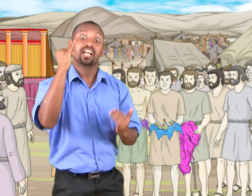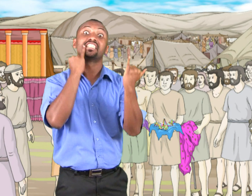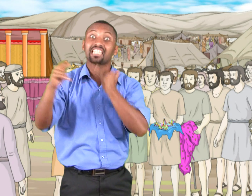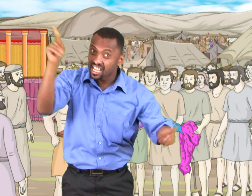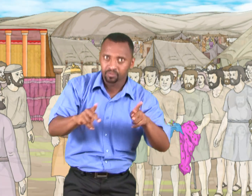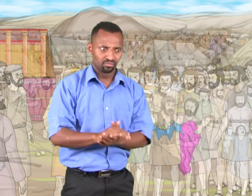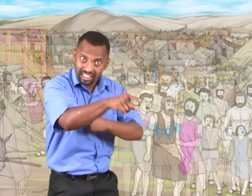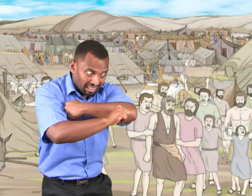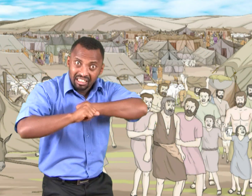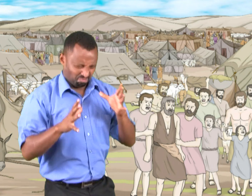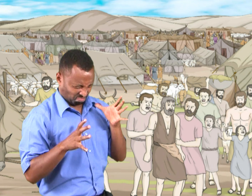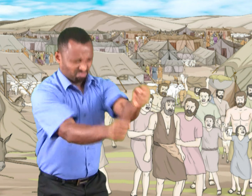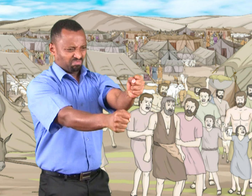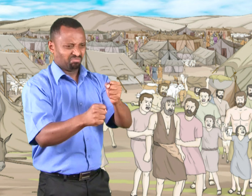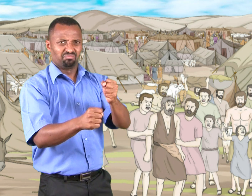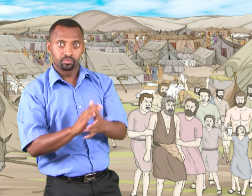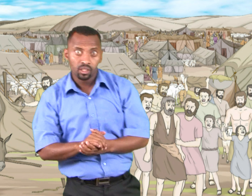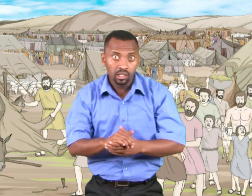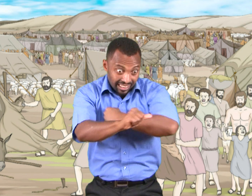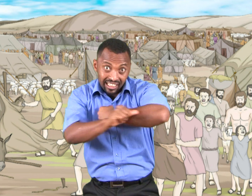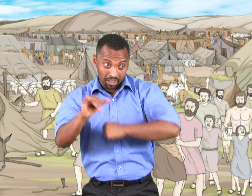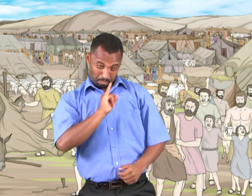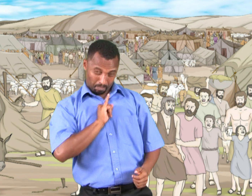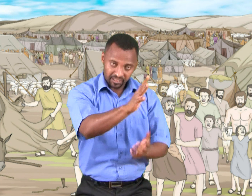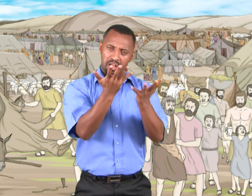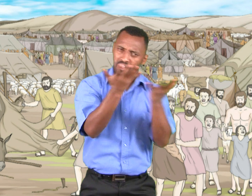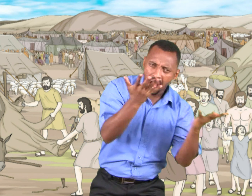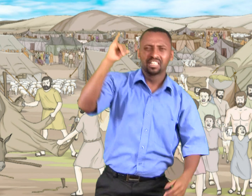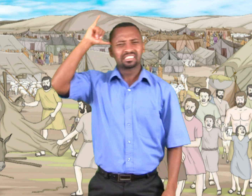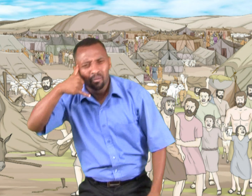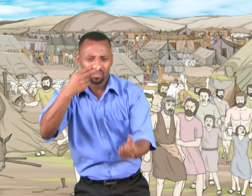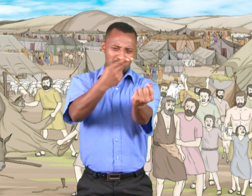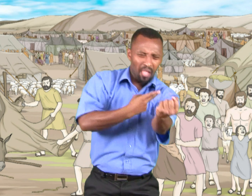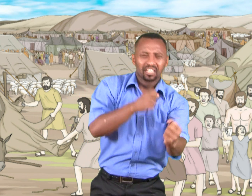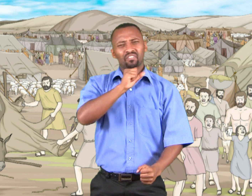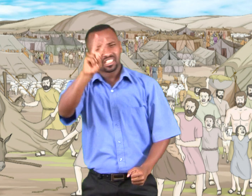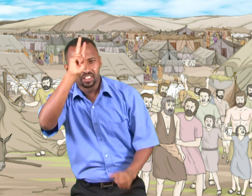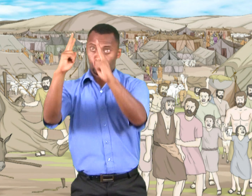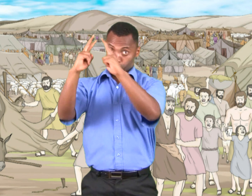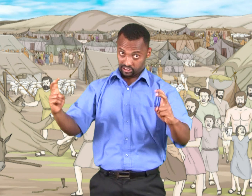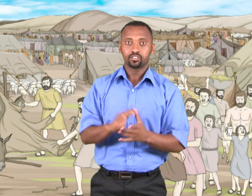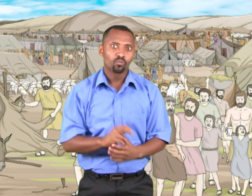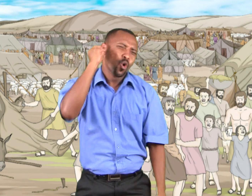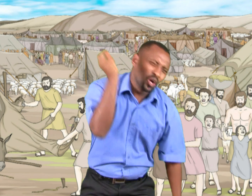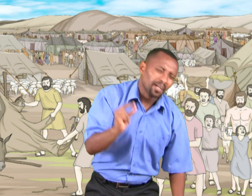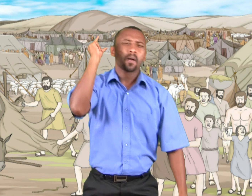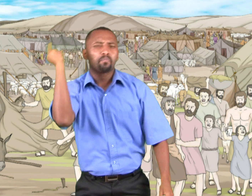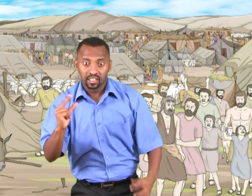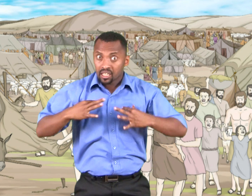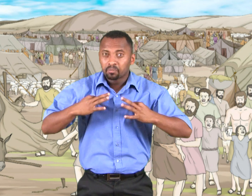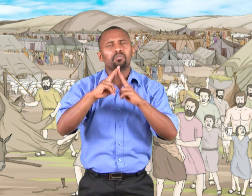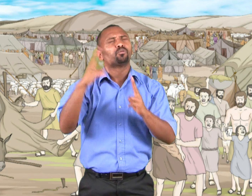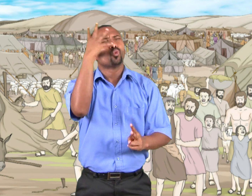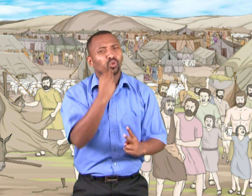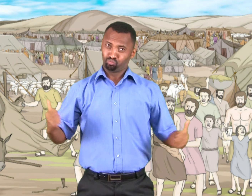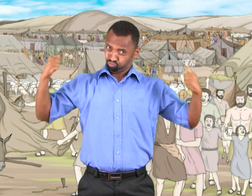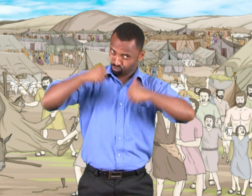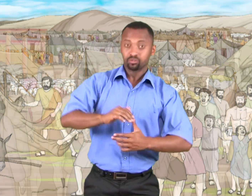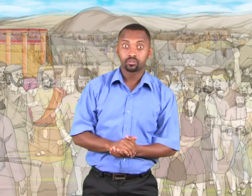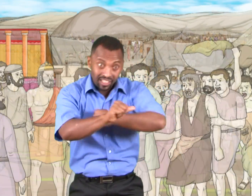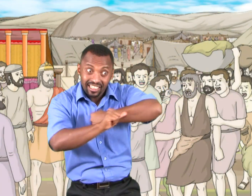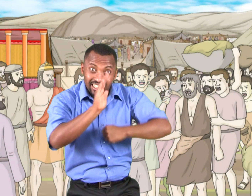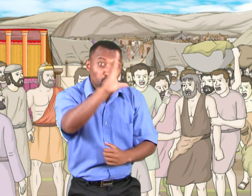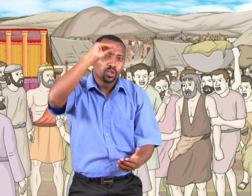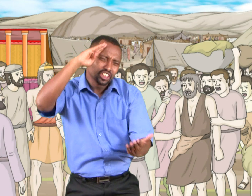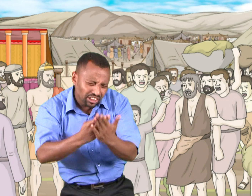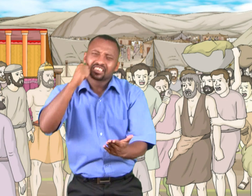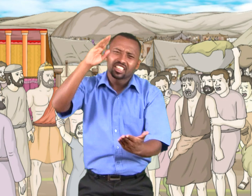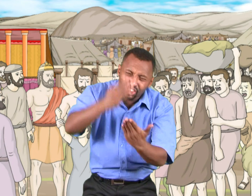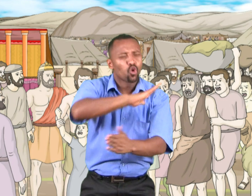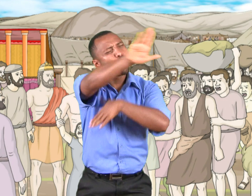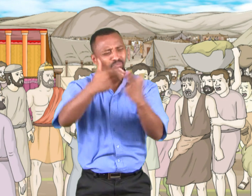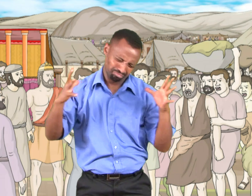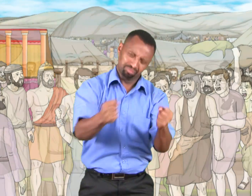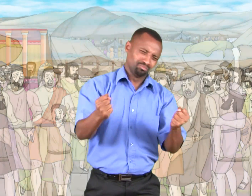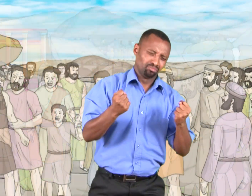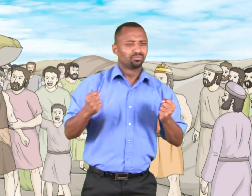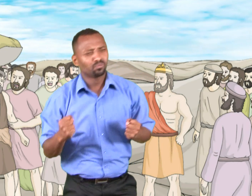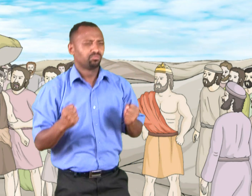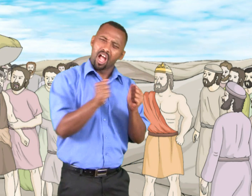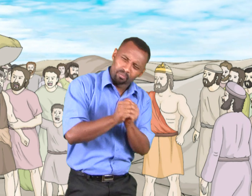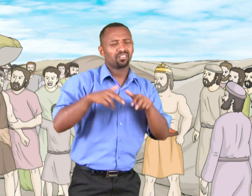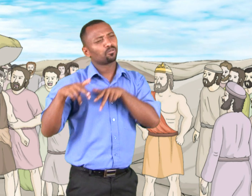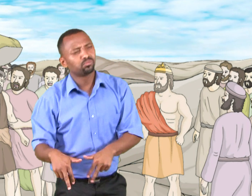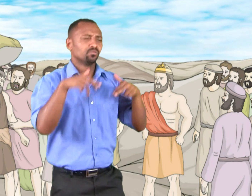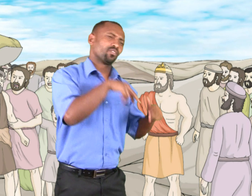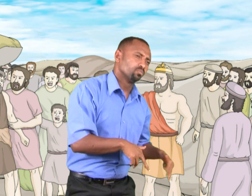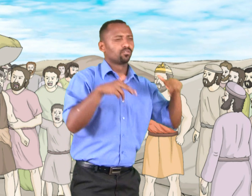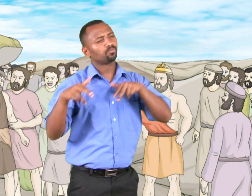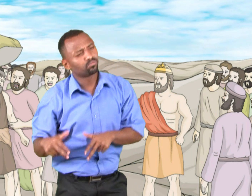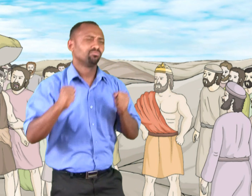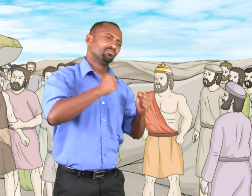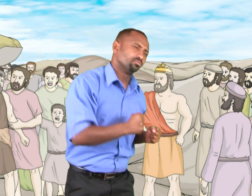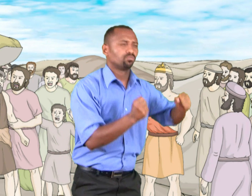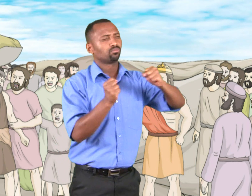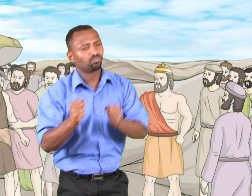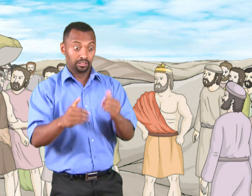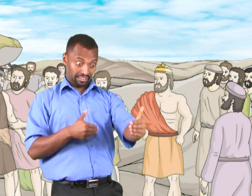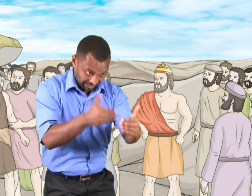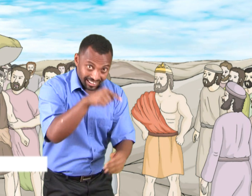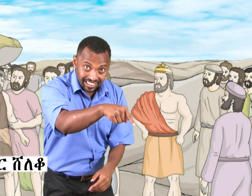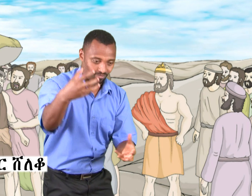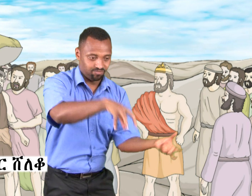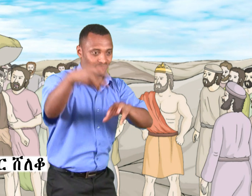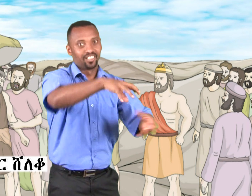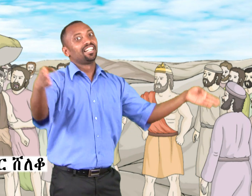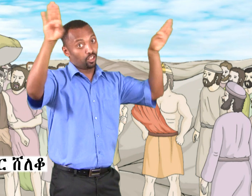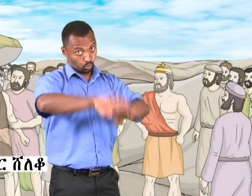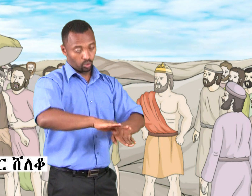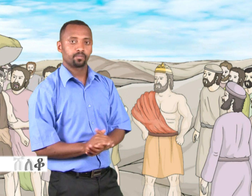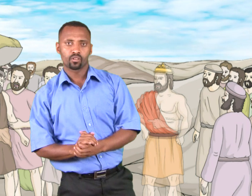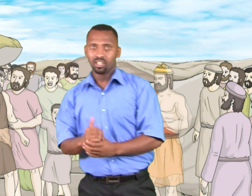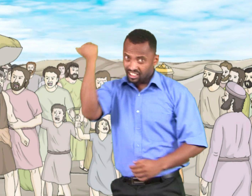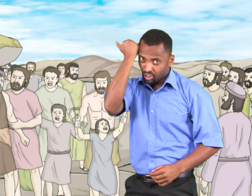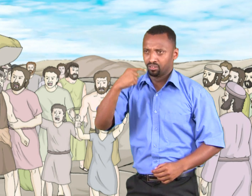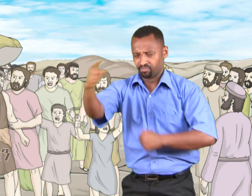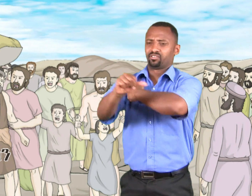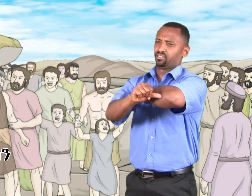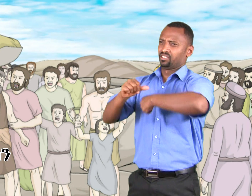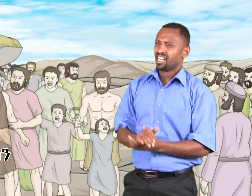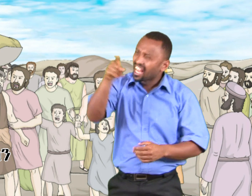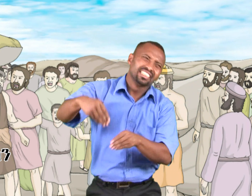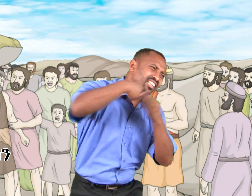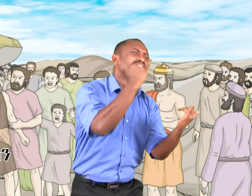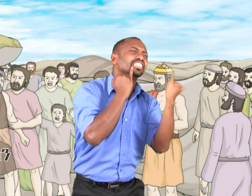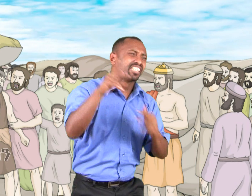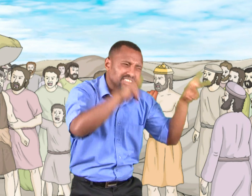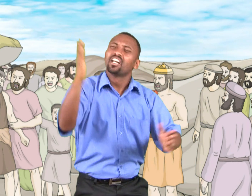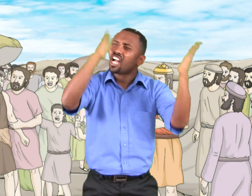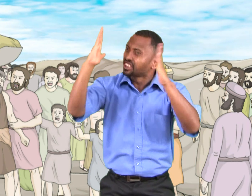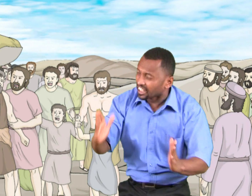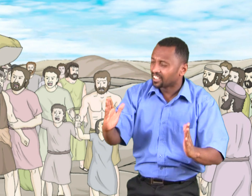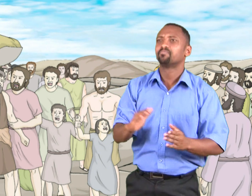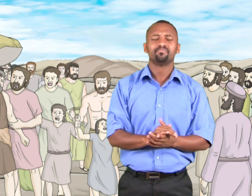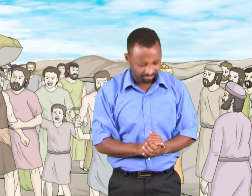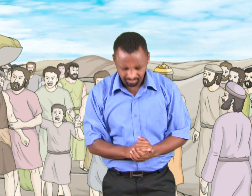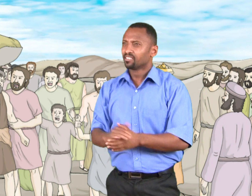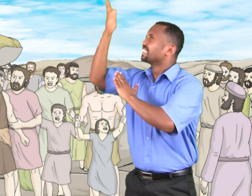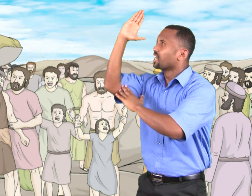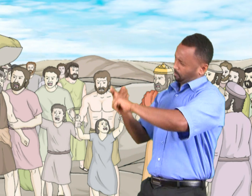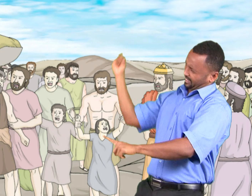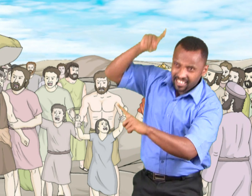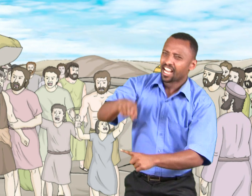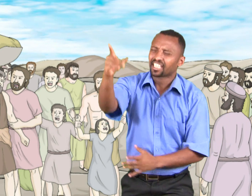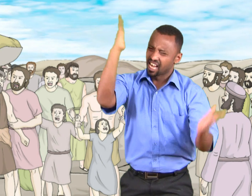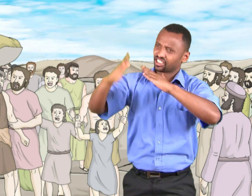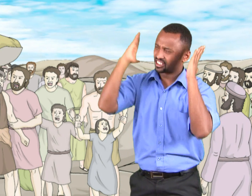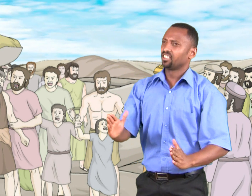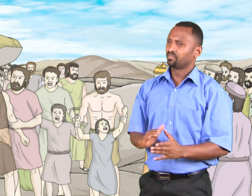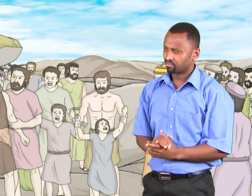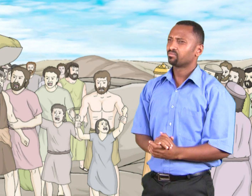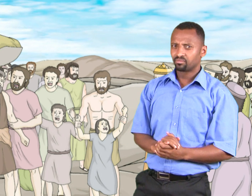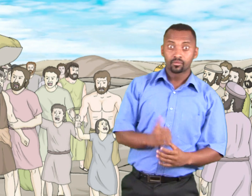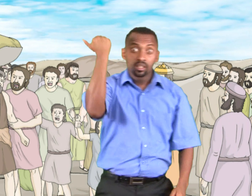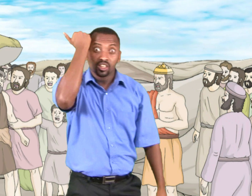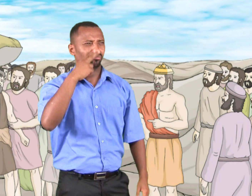Then Joshua, together with all Israel, took Achan son of Zerah, the silver, the cloak, the bar of gold, his sons and daughters, his oxen and donkeys and sheep, his tent, and everything else he owned, and brought them to the Valley of Achor.